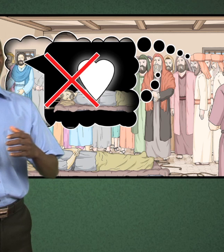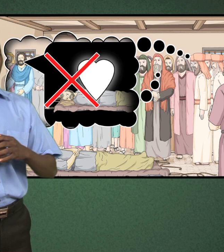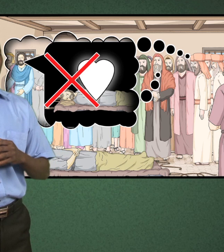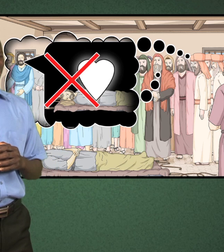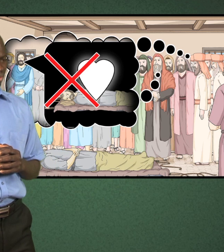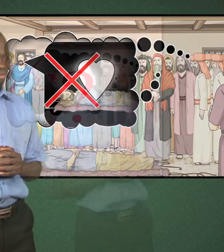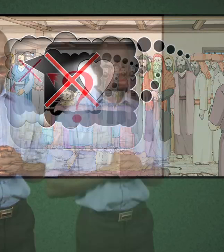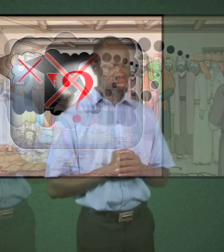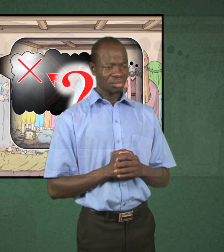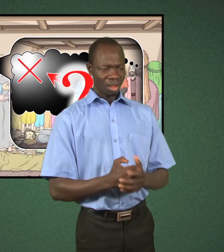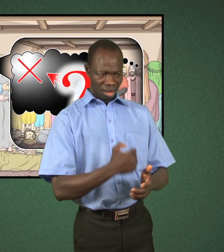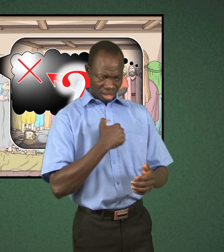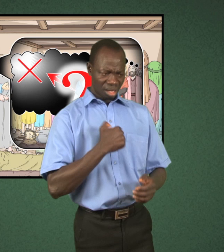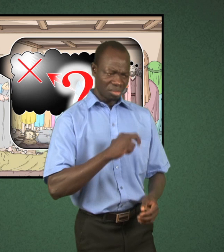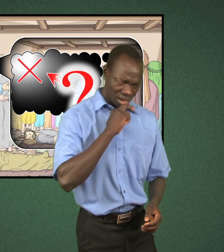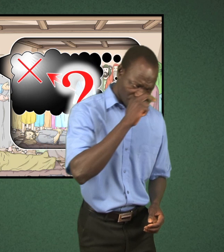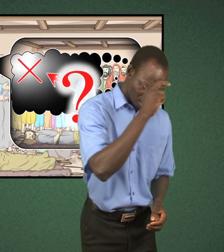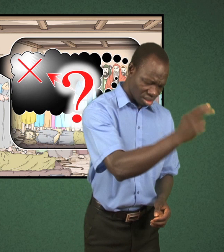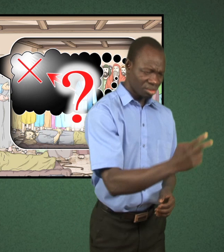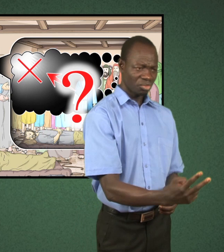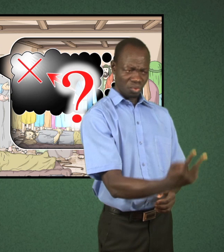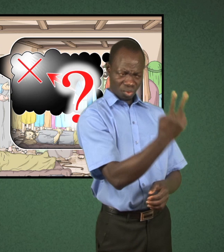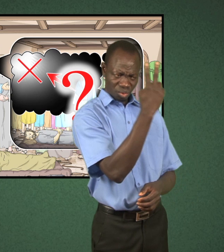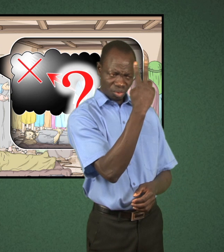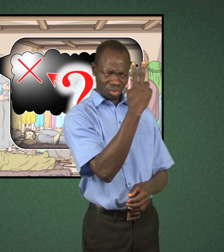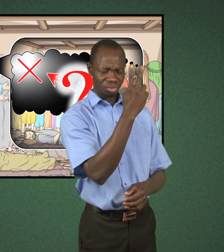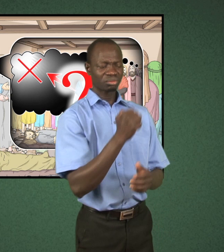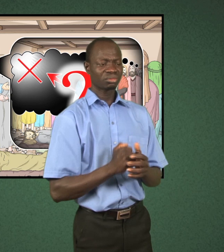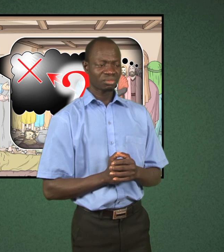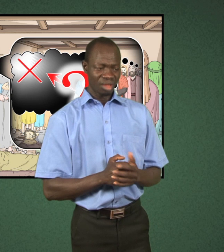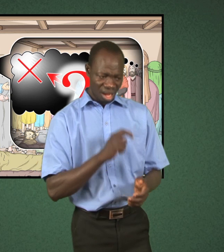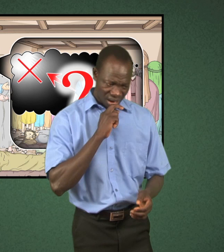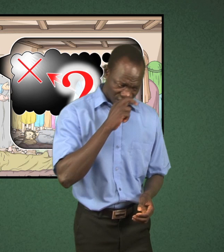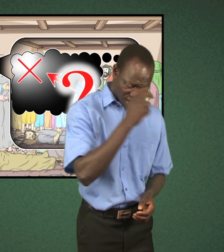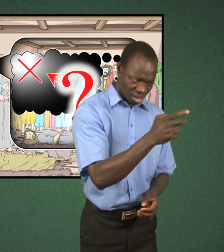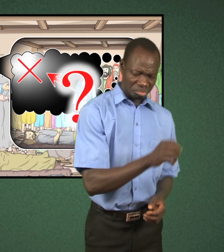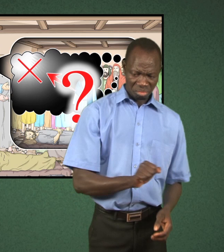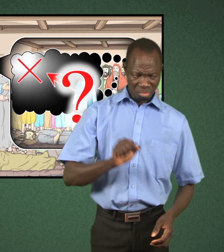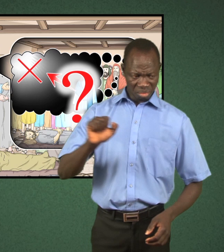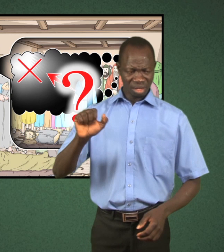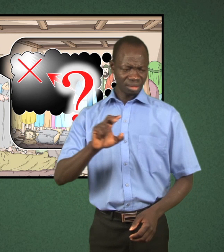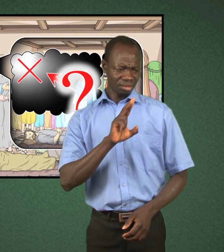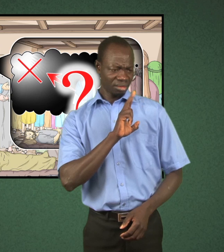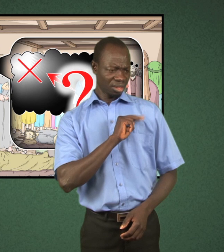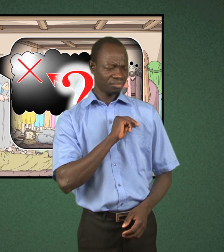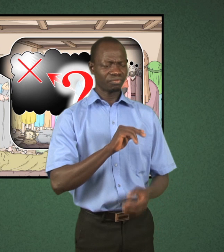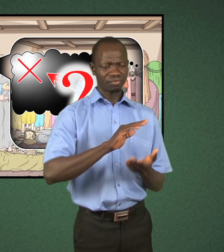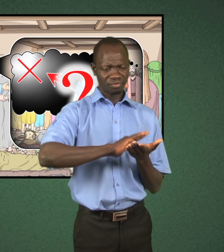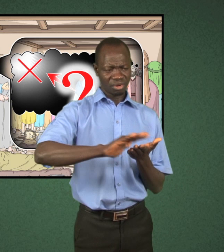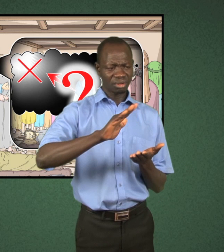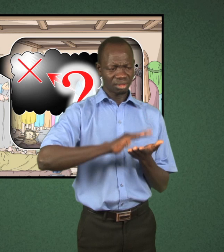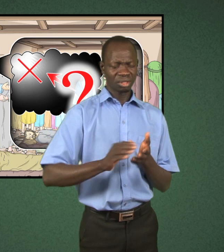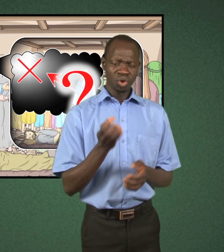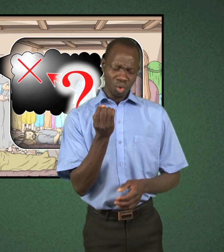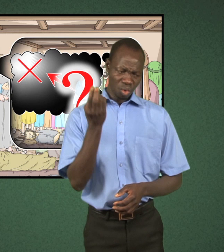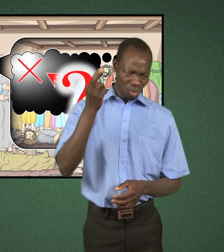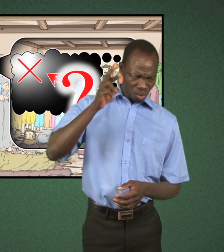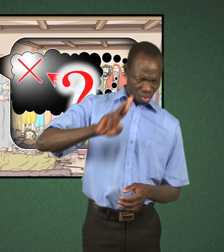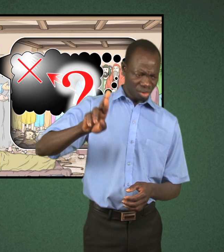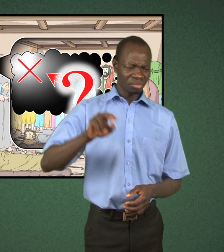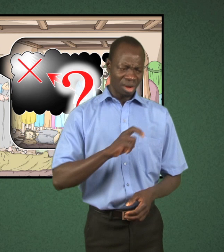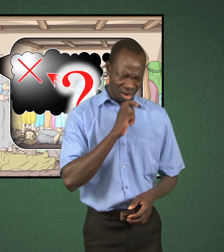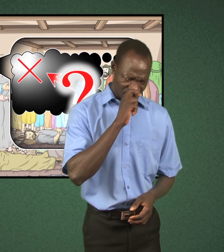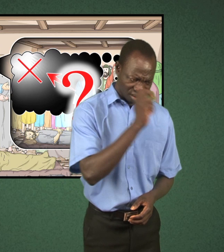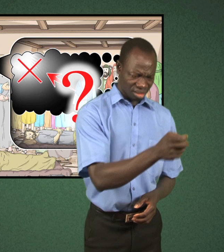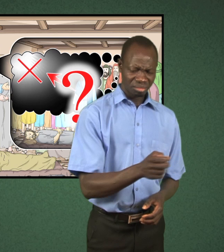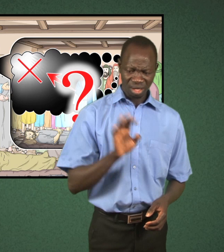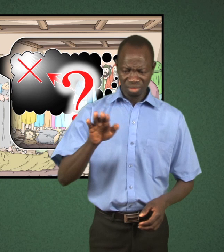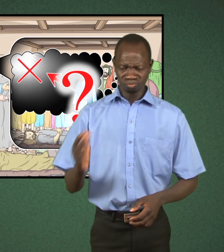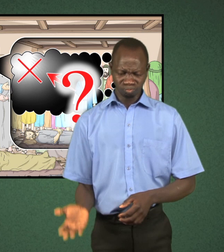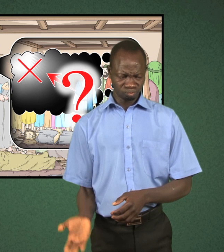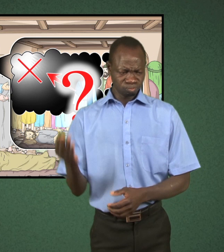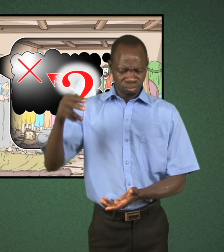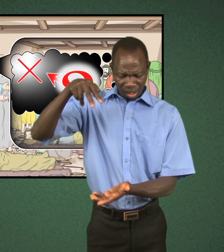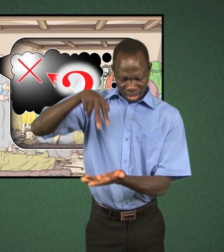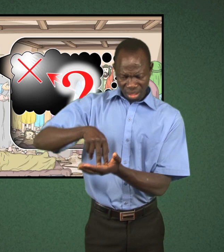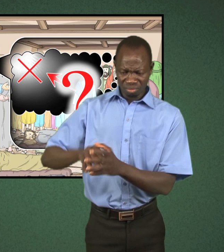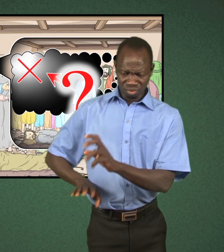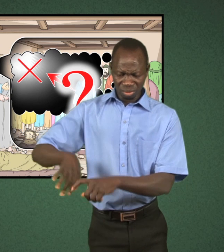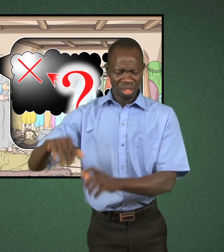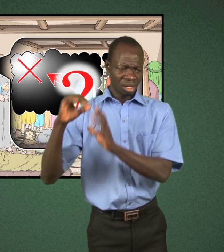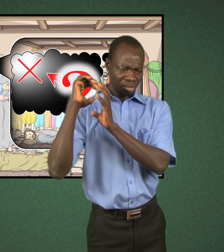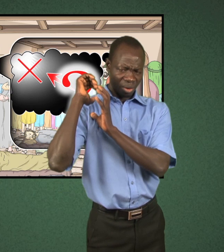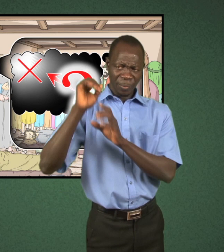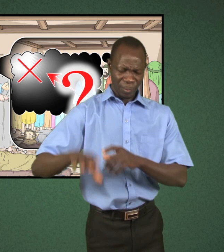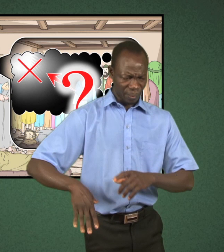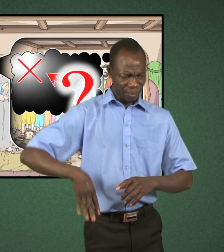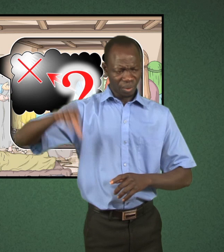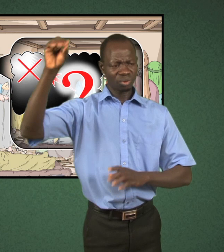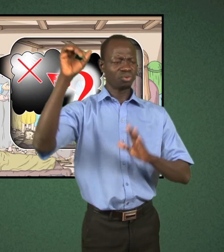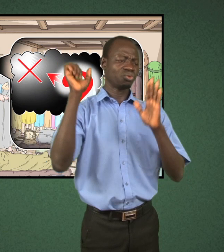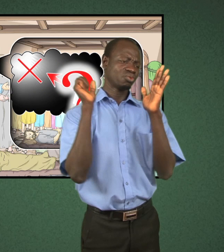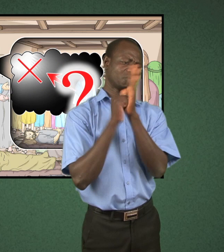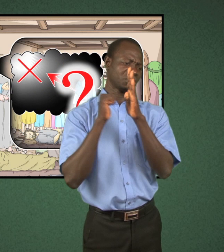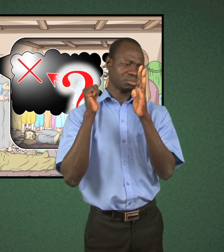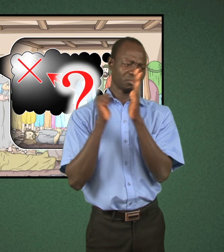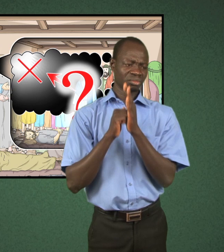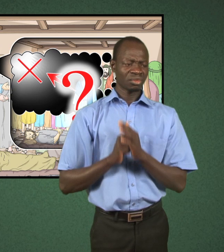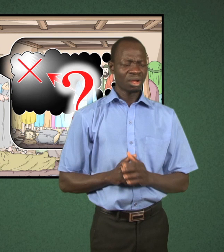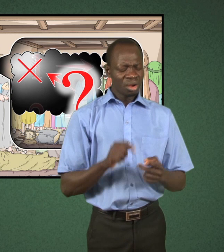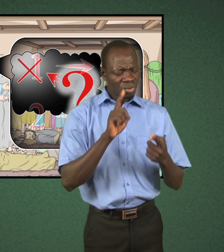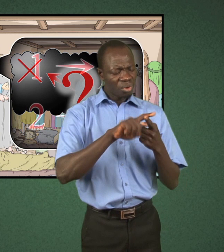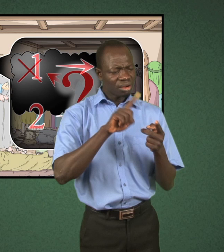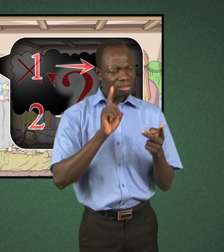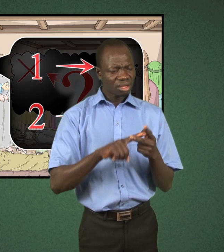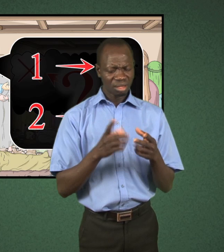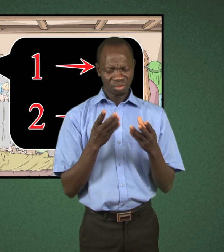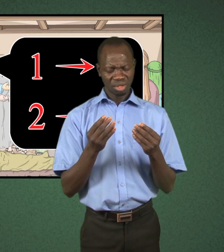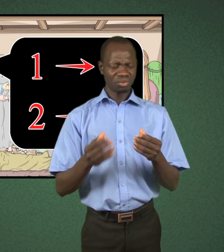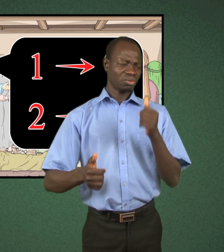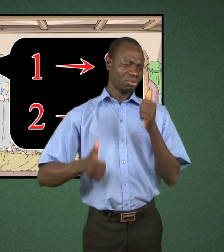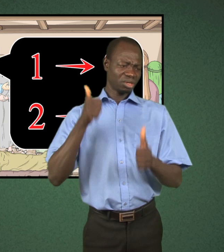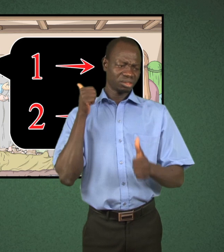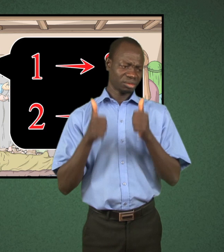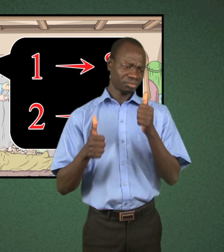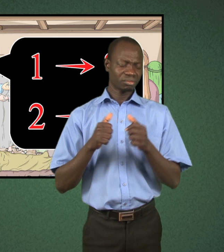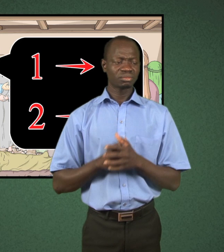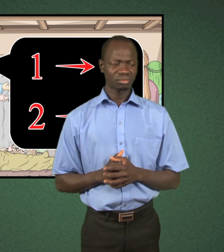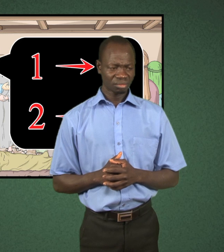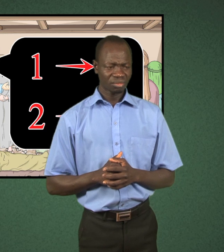“Why are you thinking these things in your hearts?” He asked.